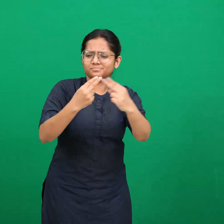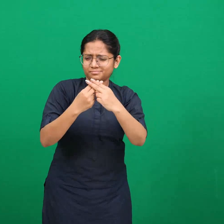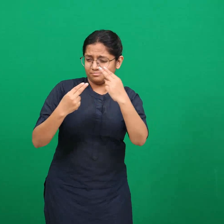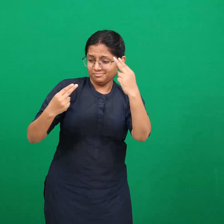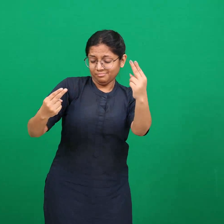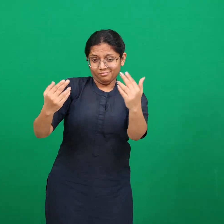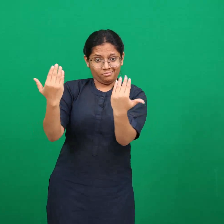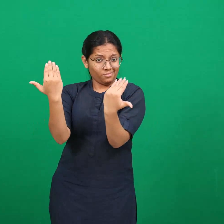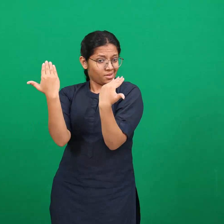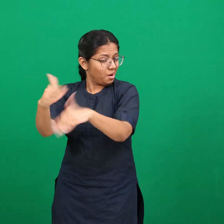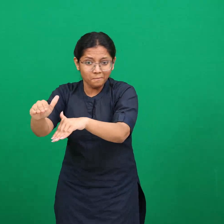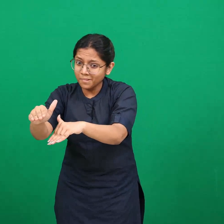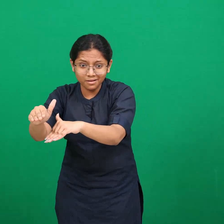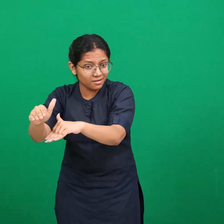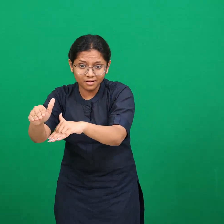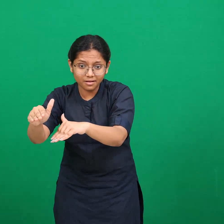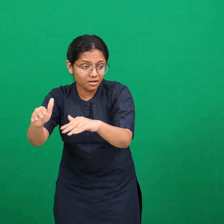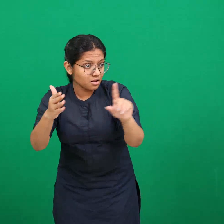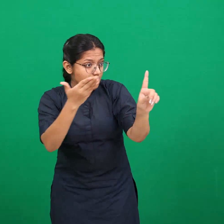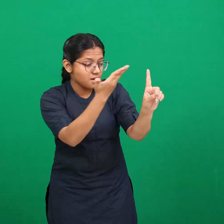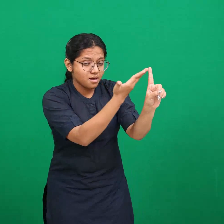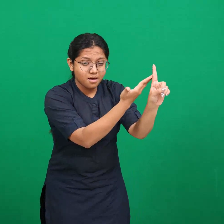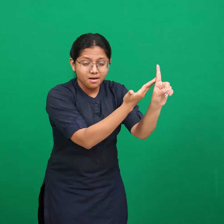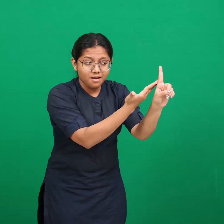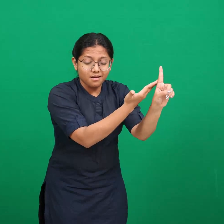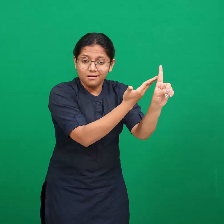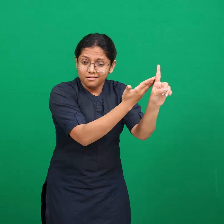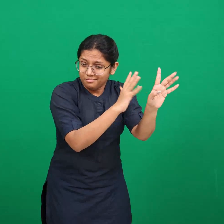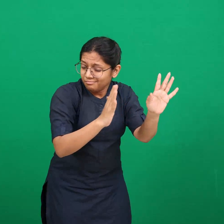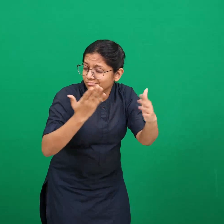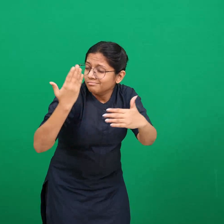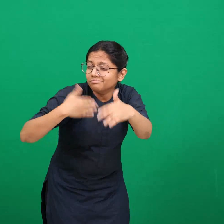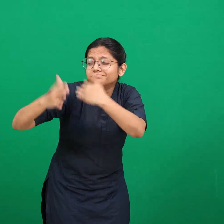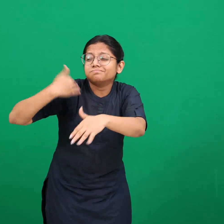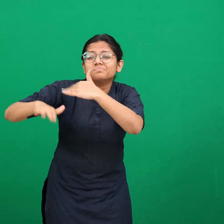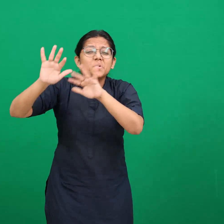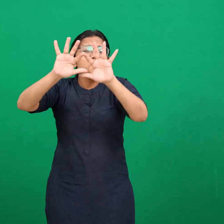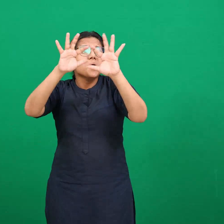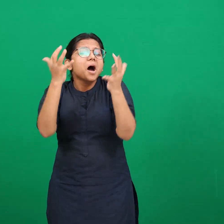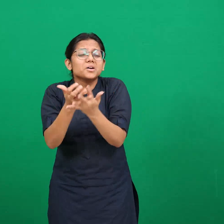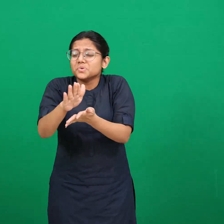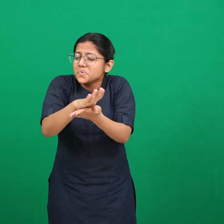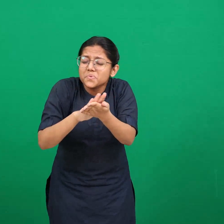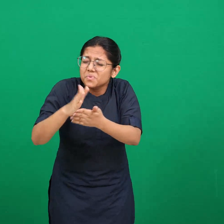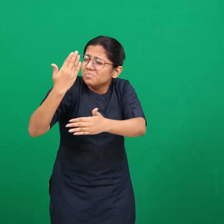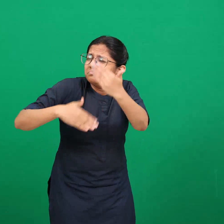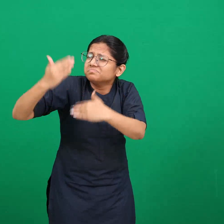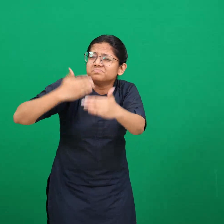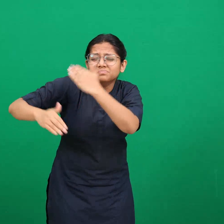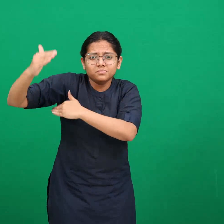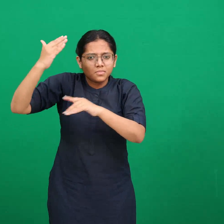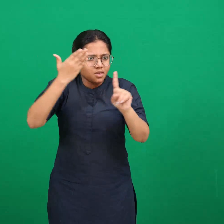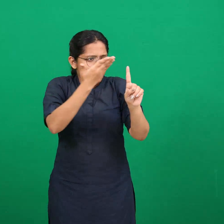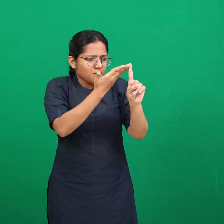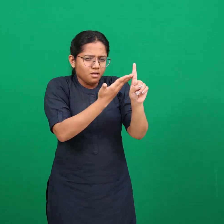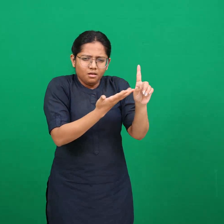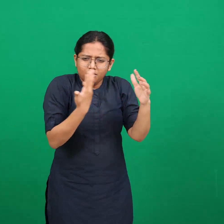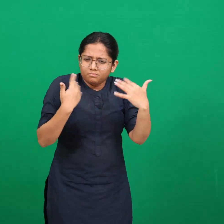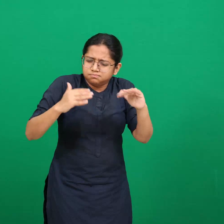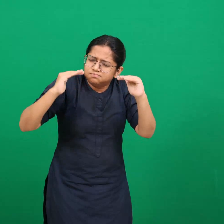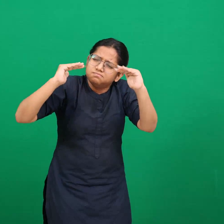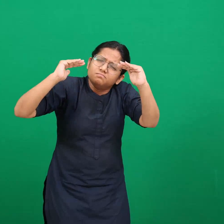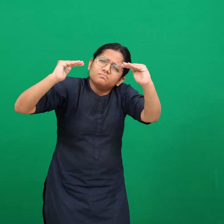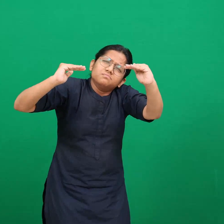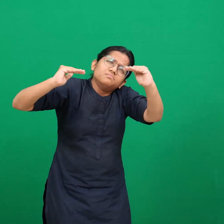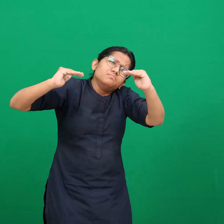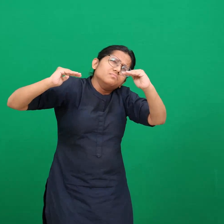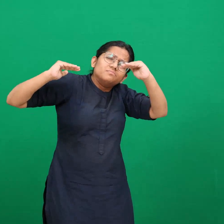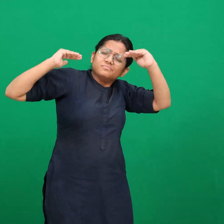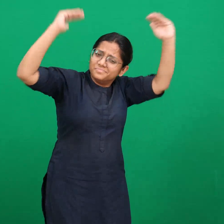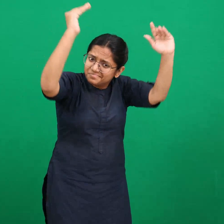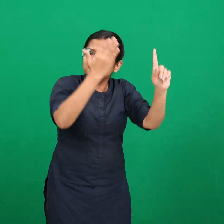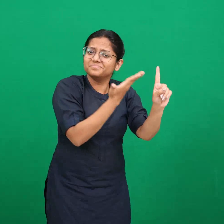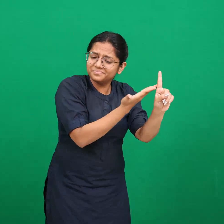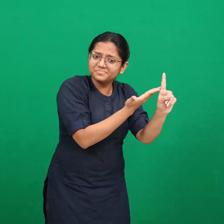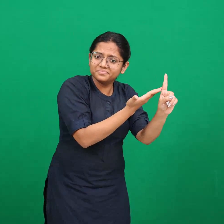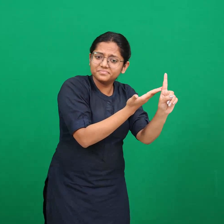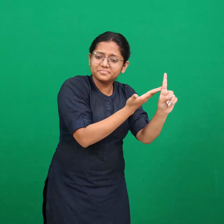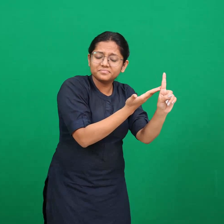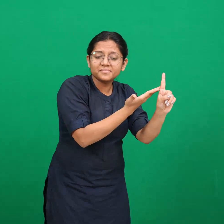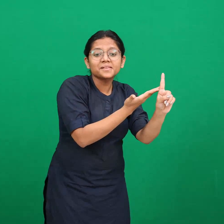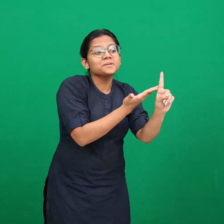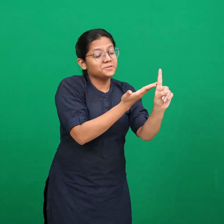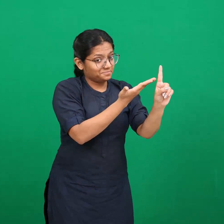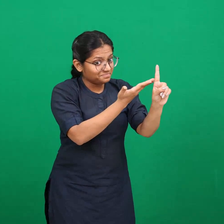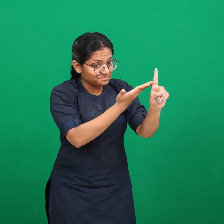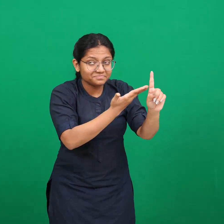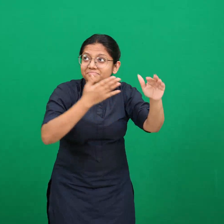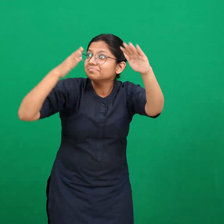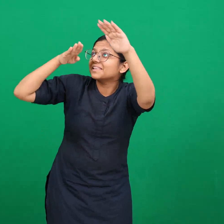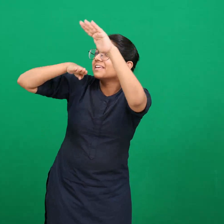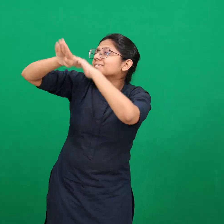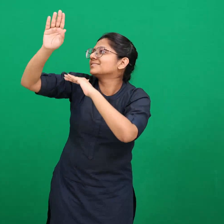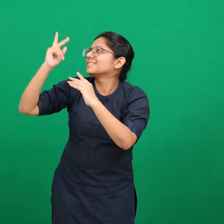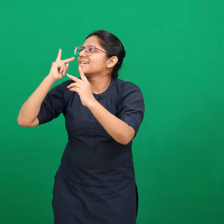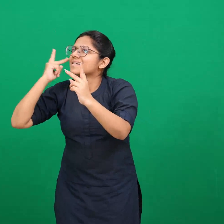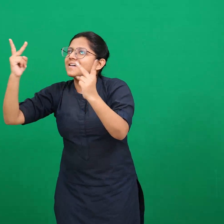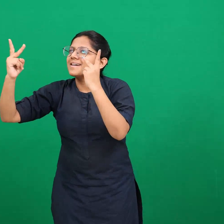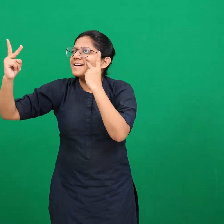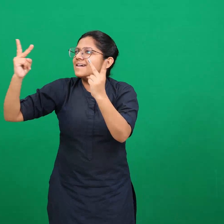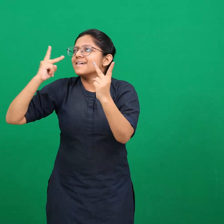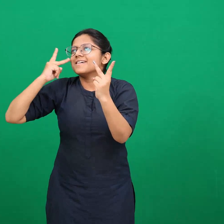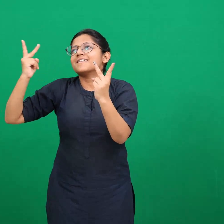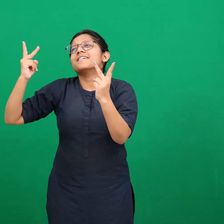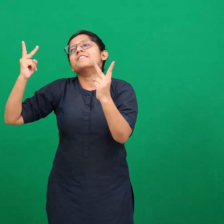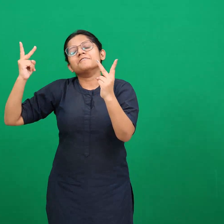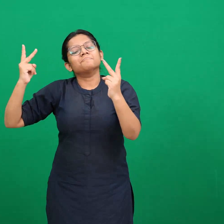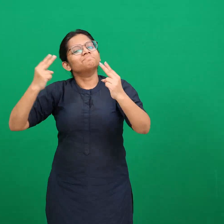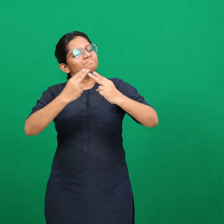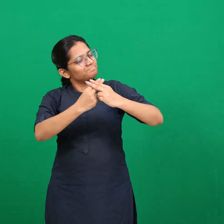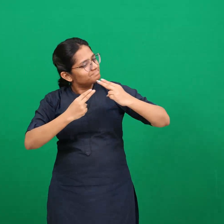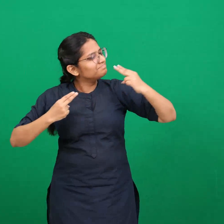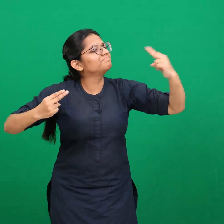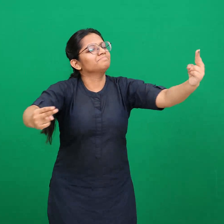The One who comes from heaven is above all.